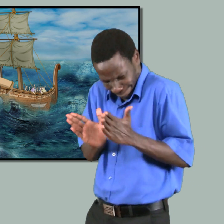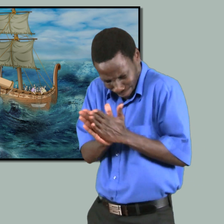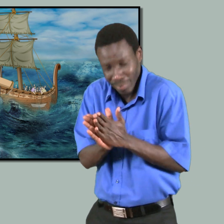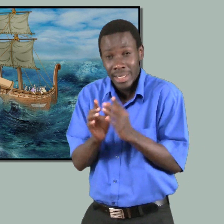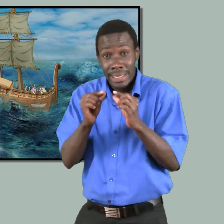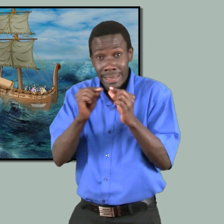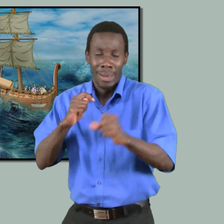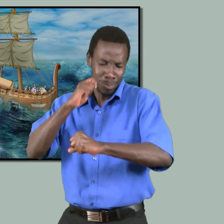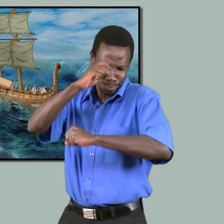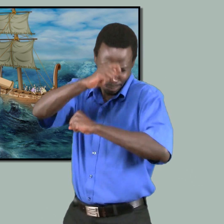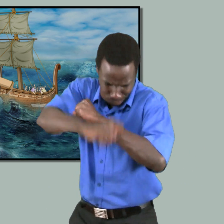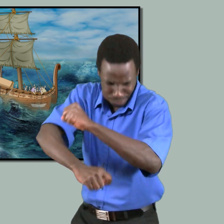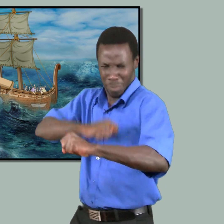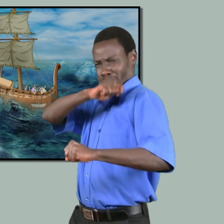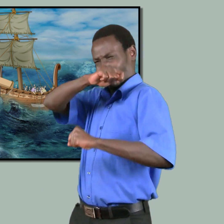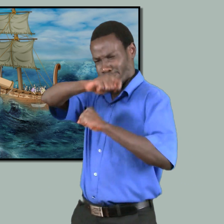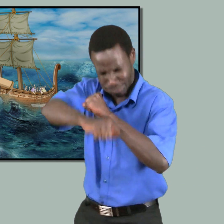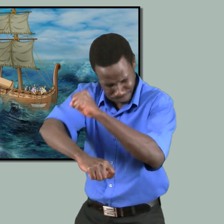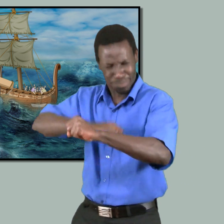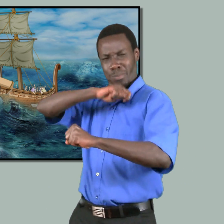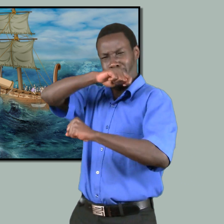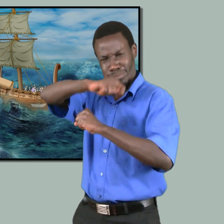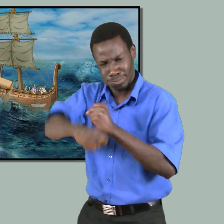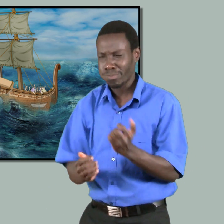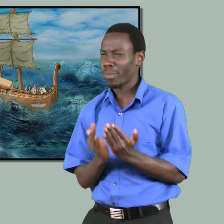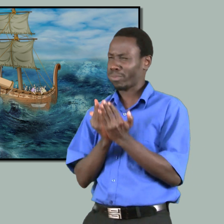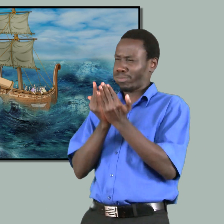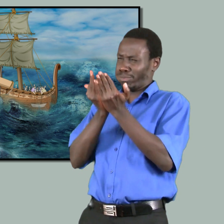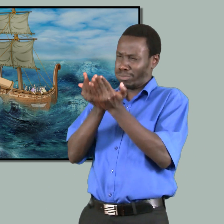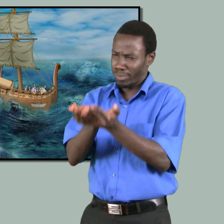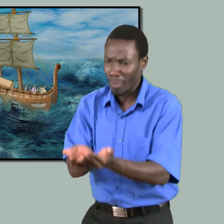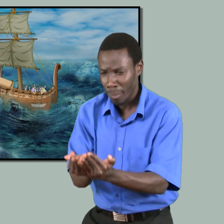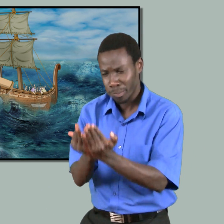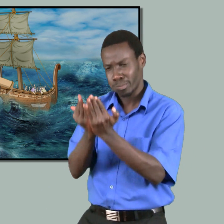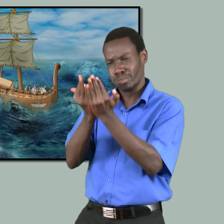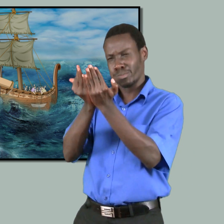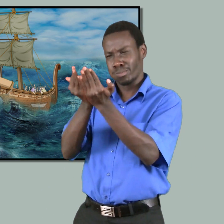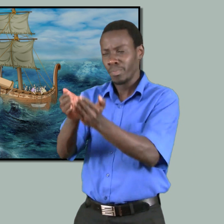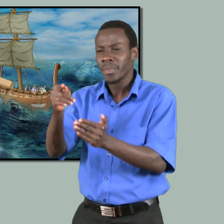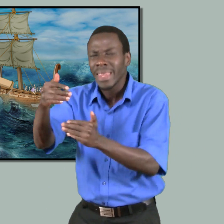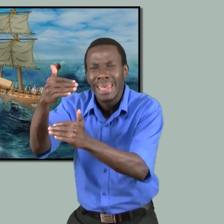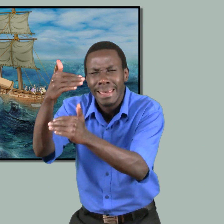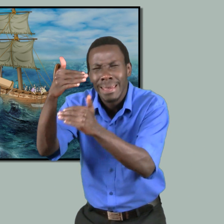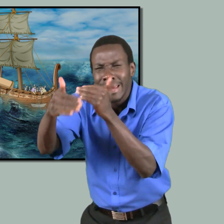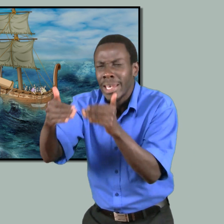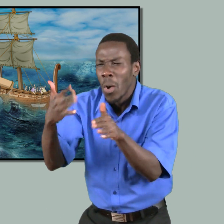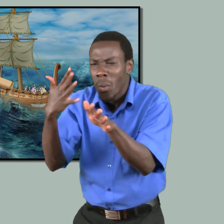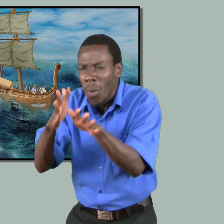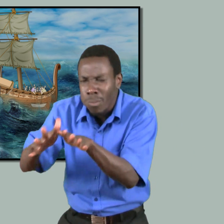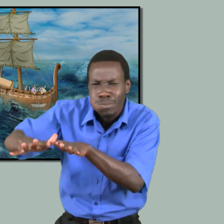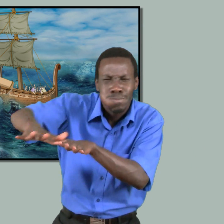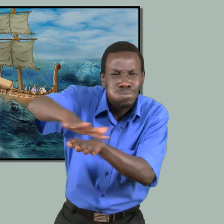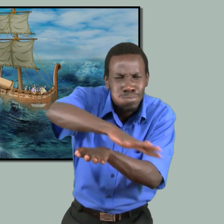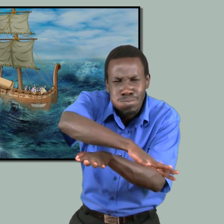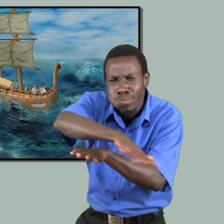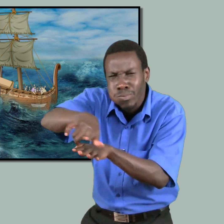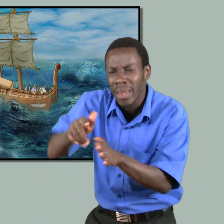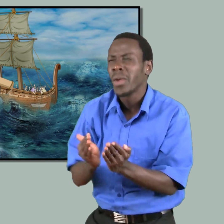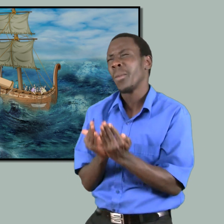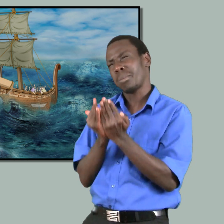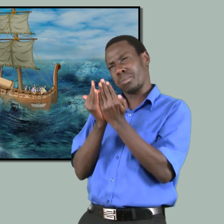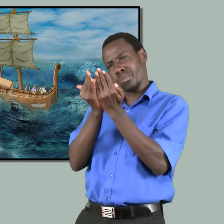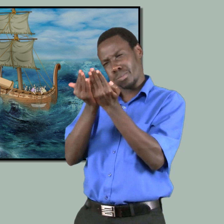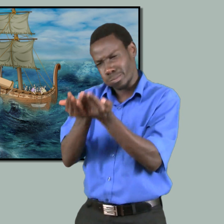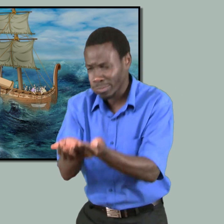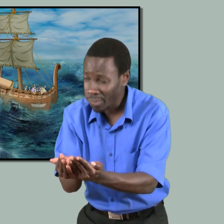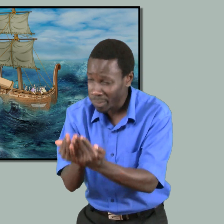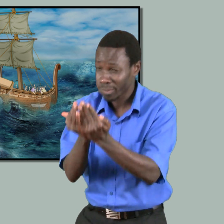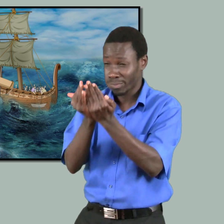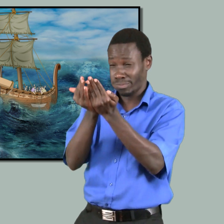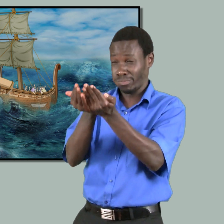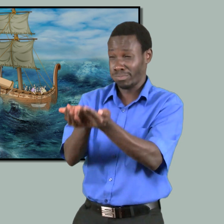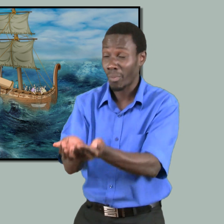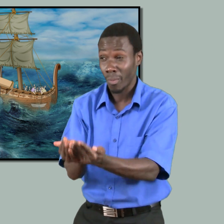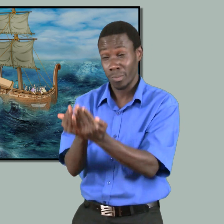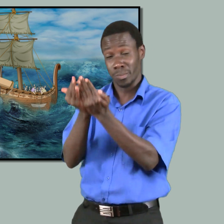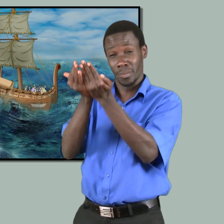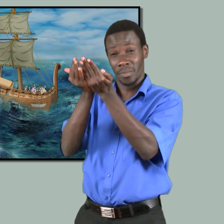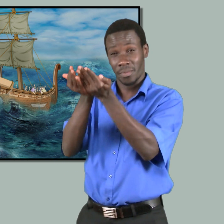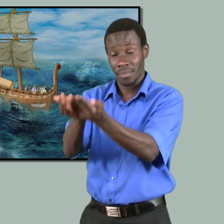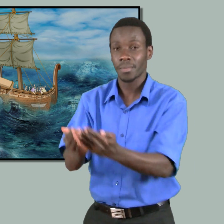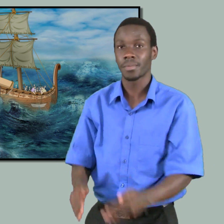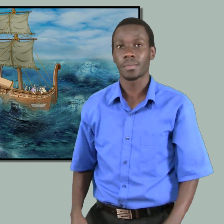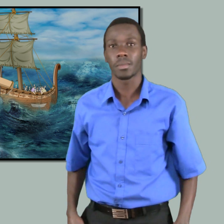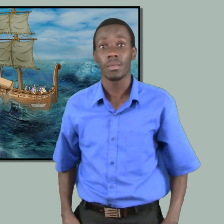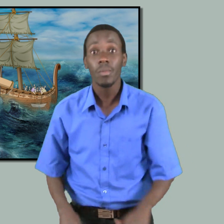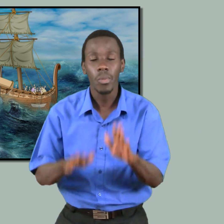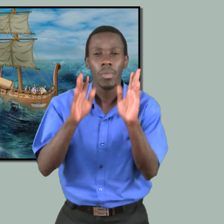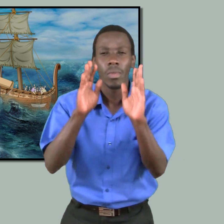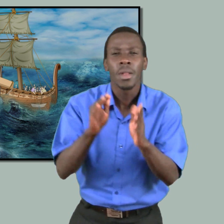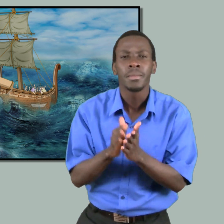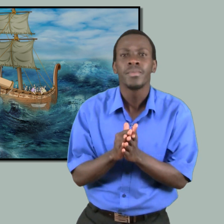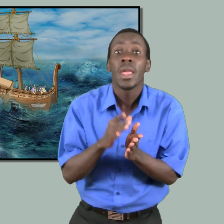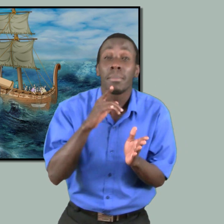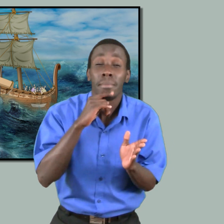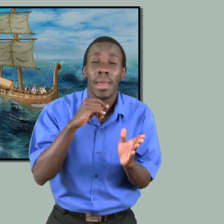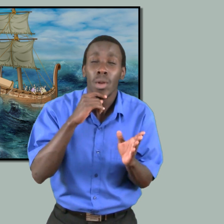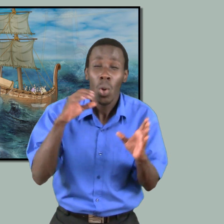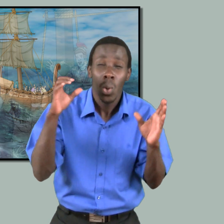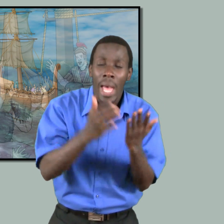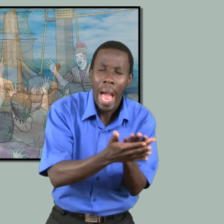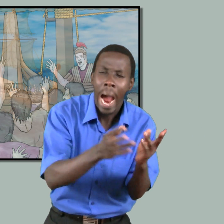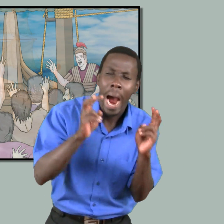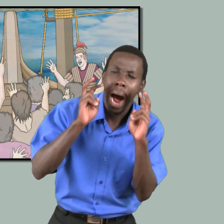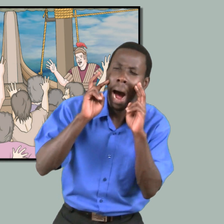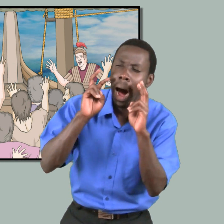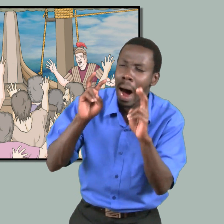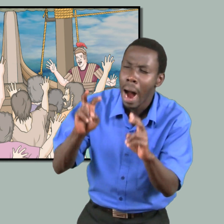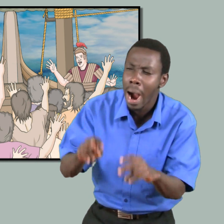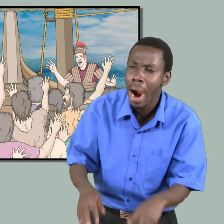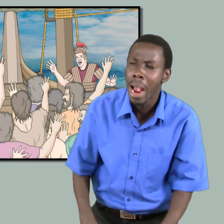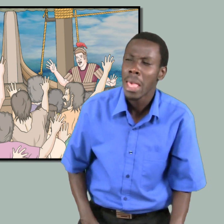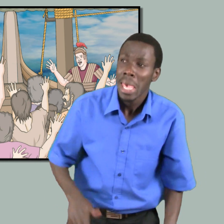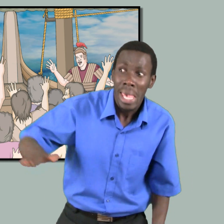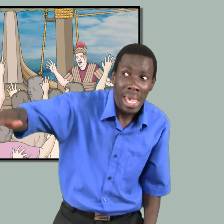After hoisting it up, the crew used ropes to undergird the ship.